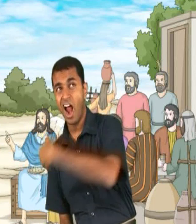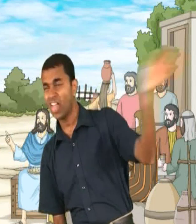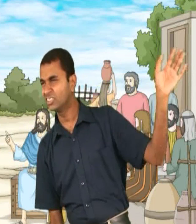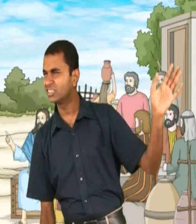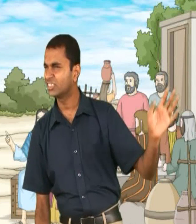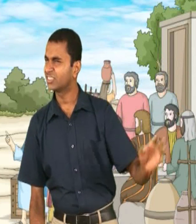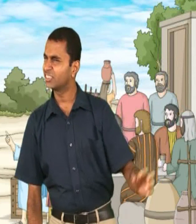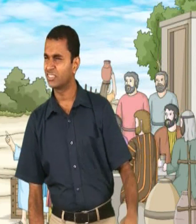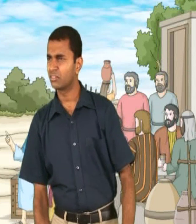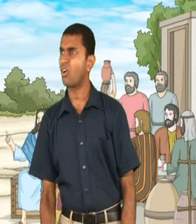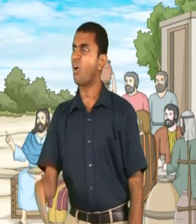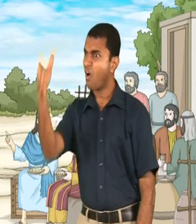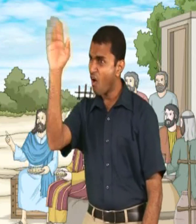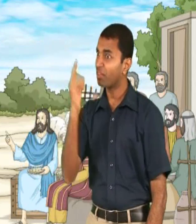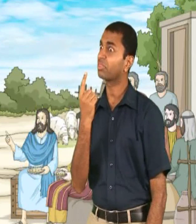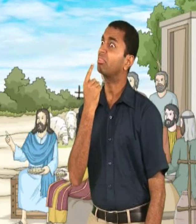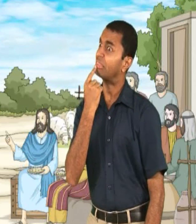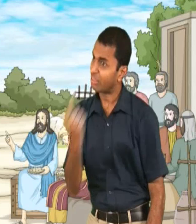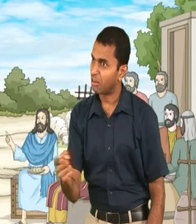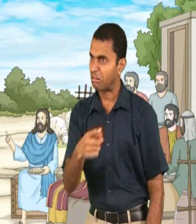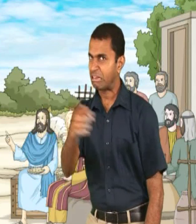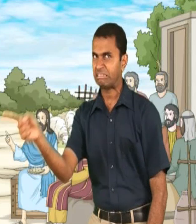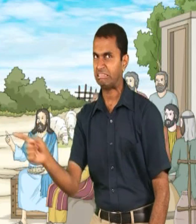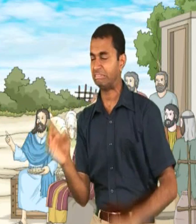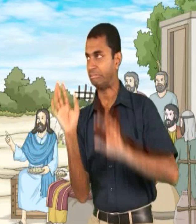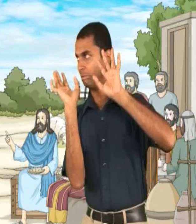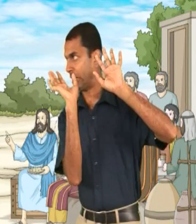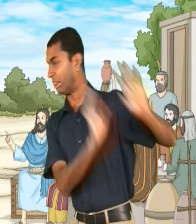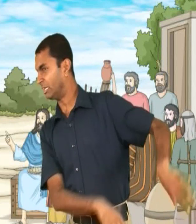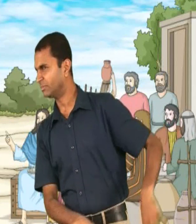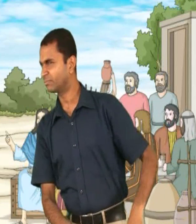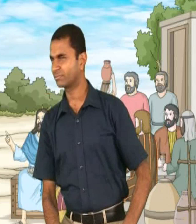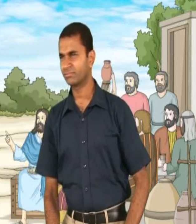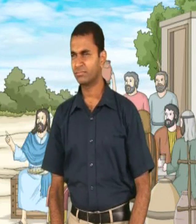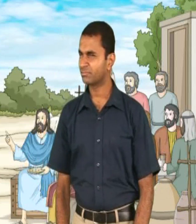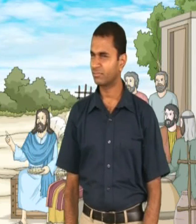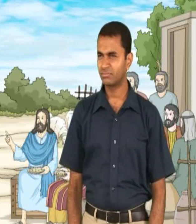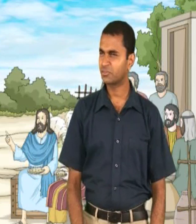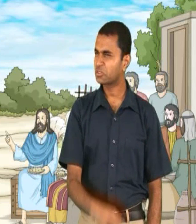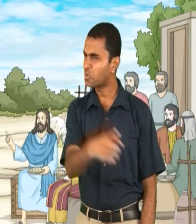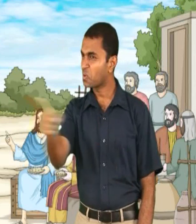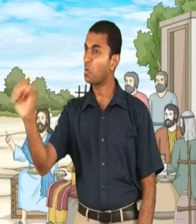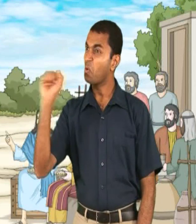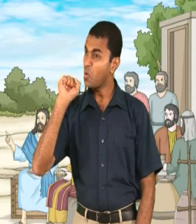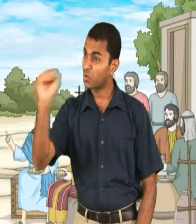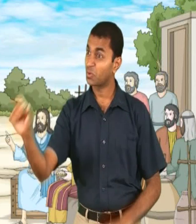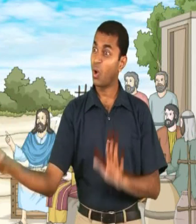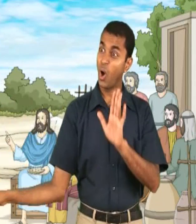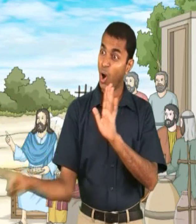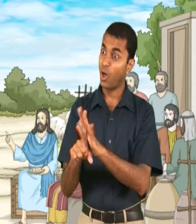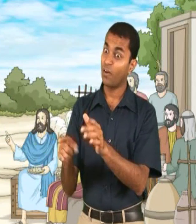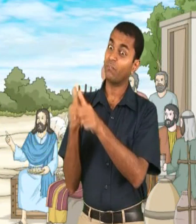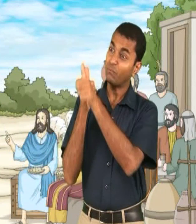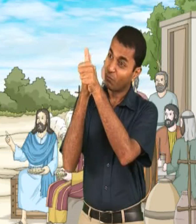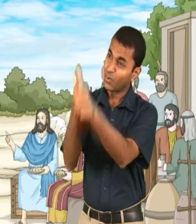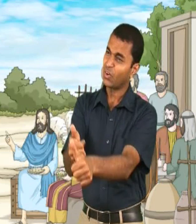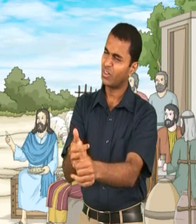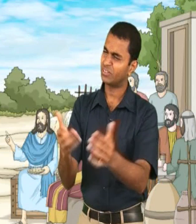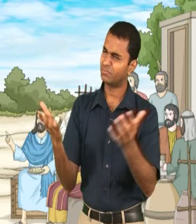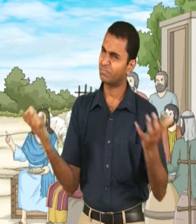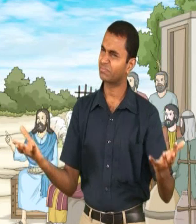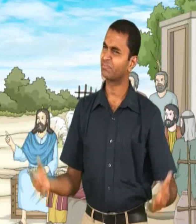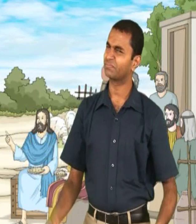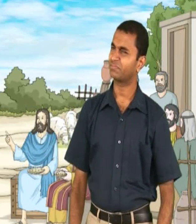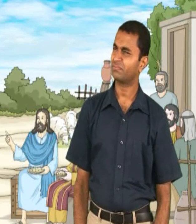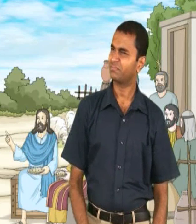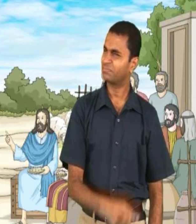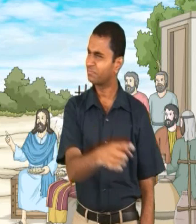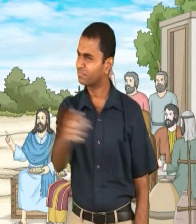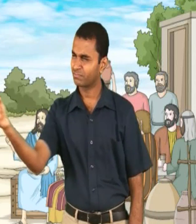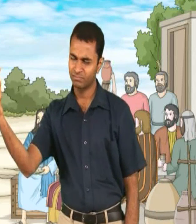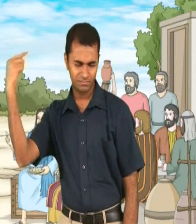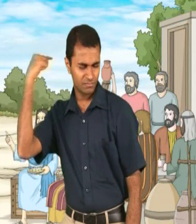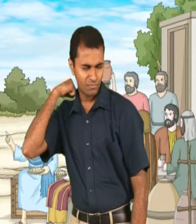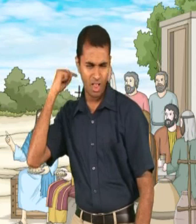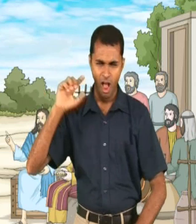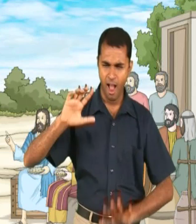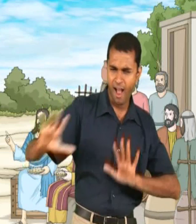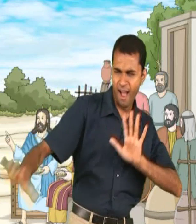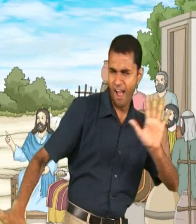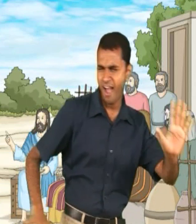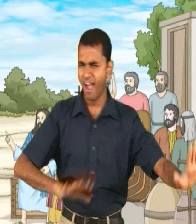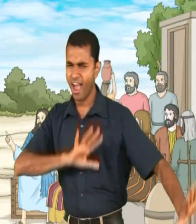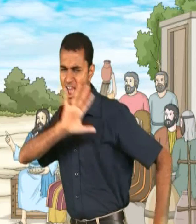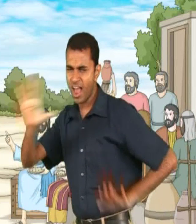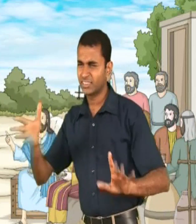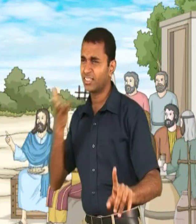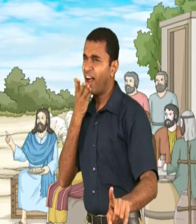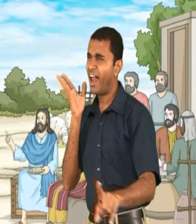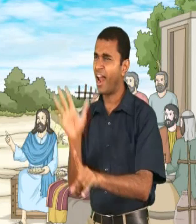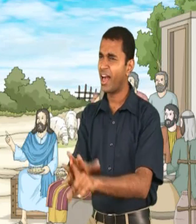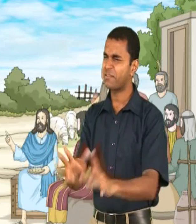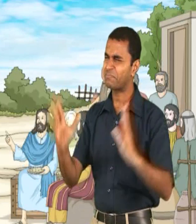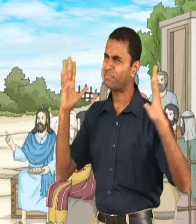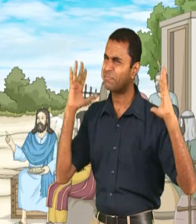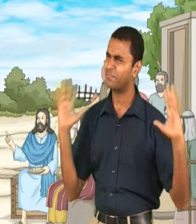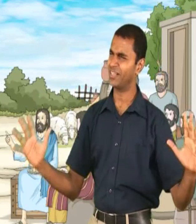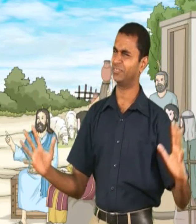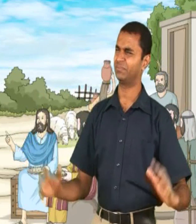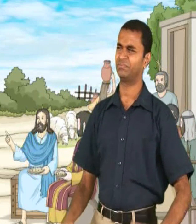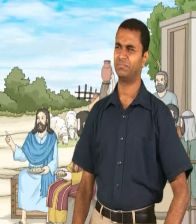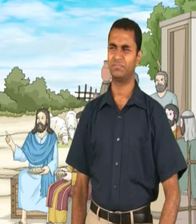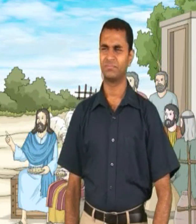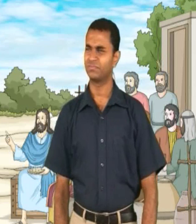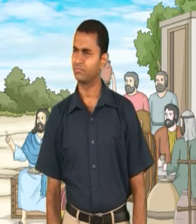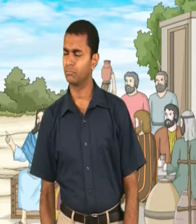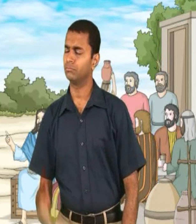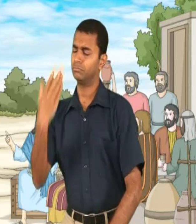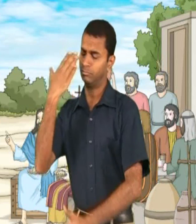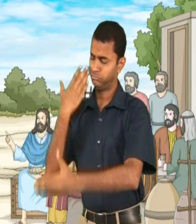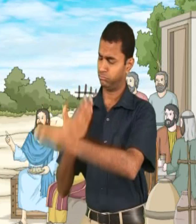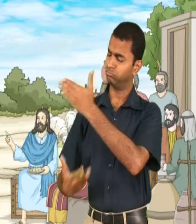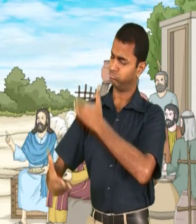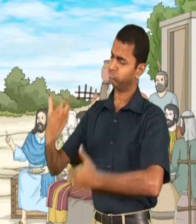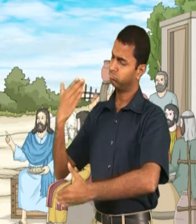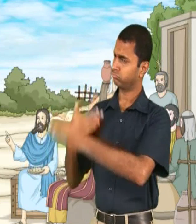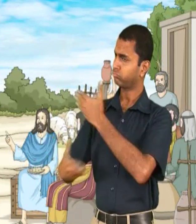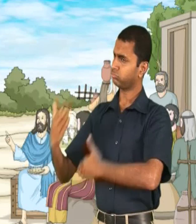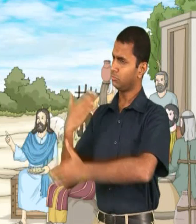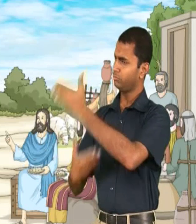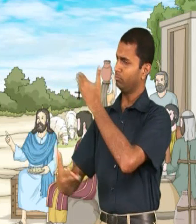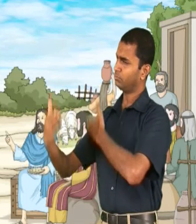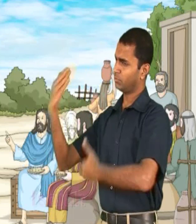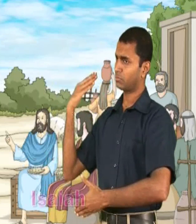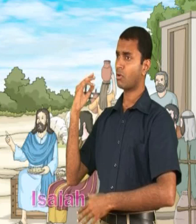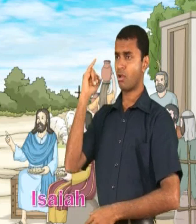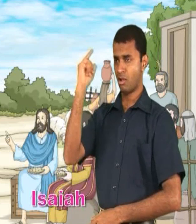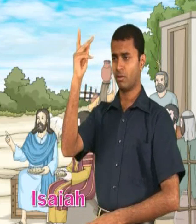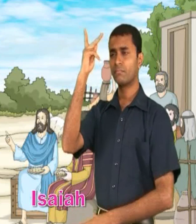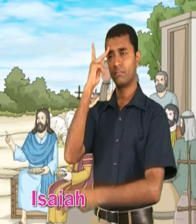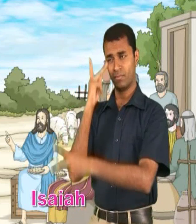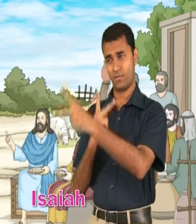Thus you nullify the word of God for the sake of your tradition. You hypocrites!